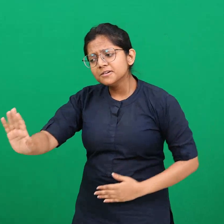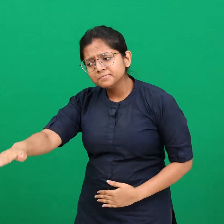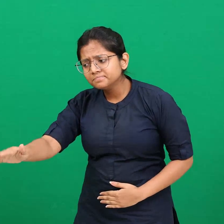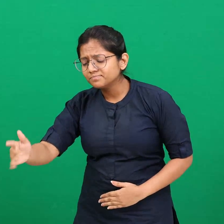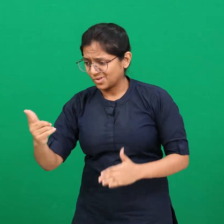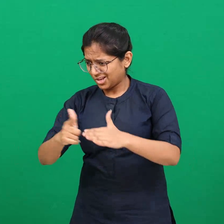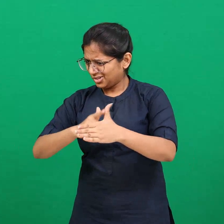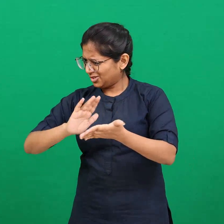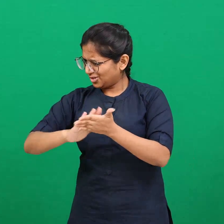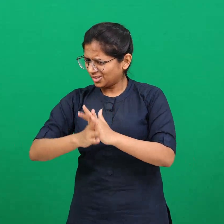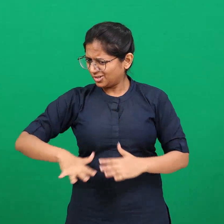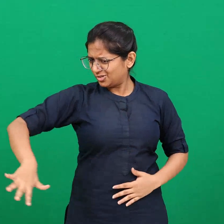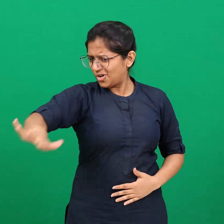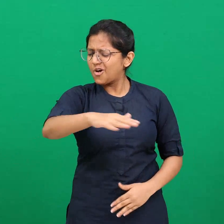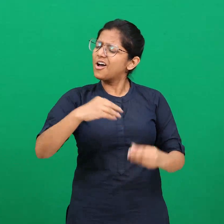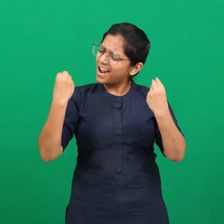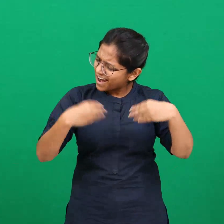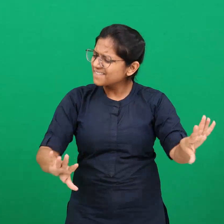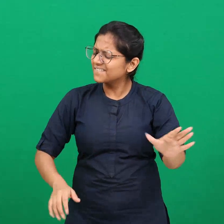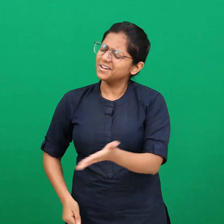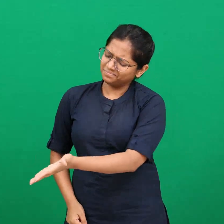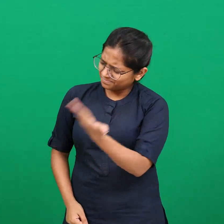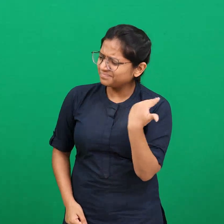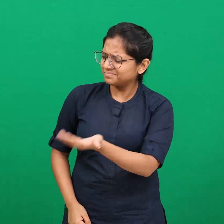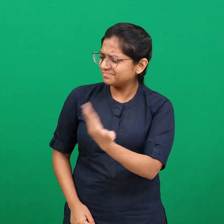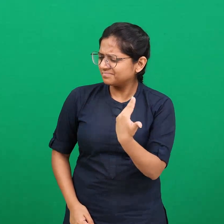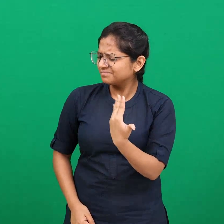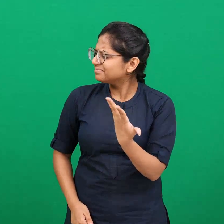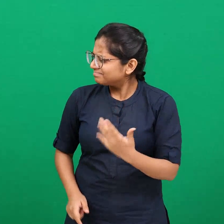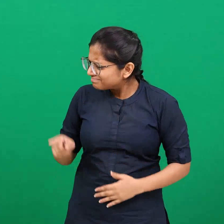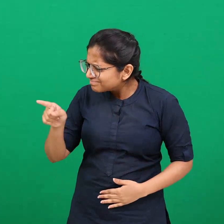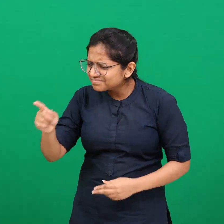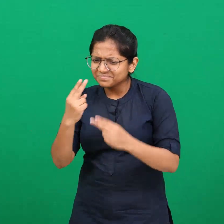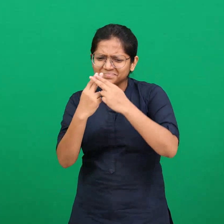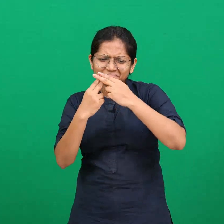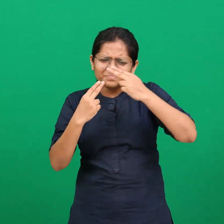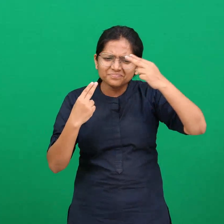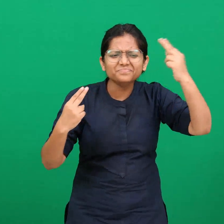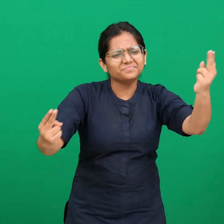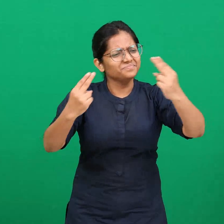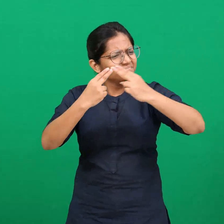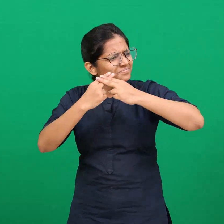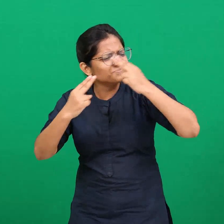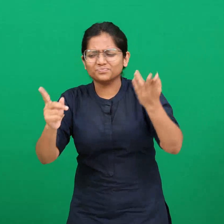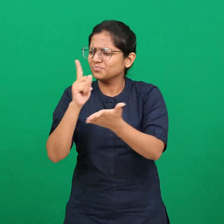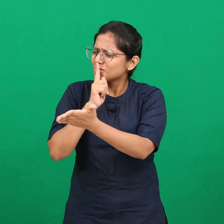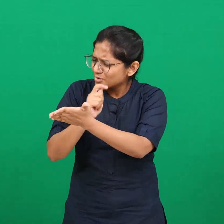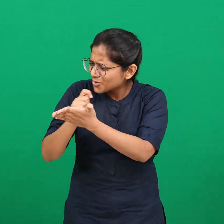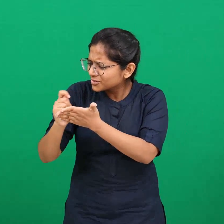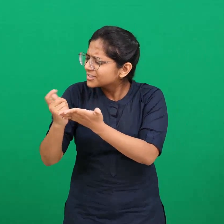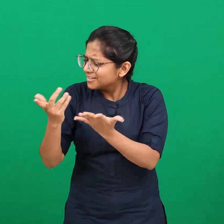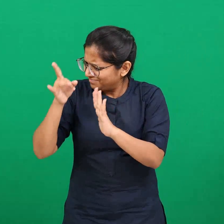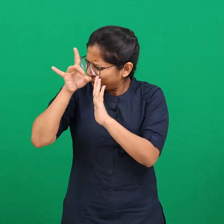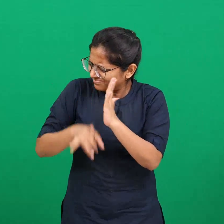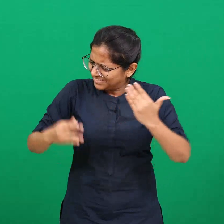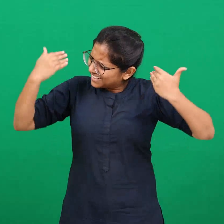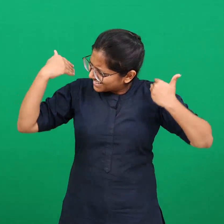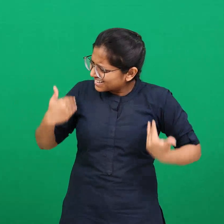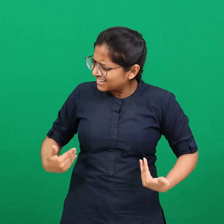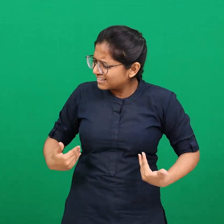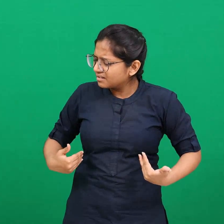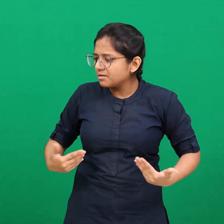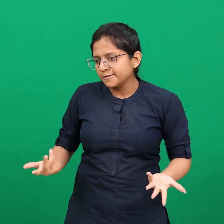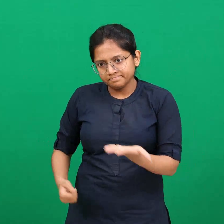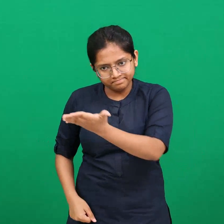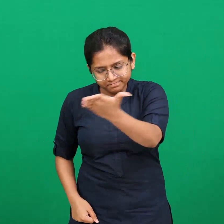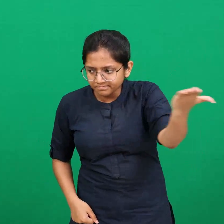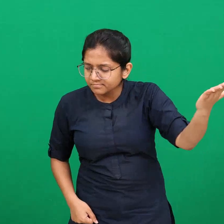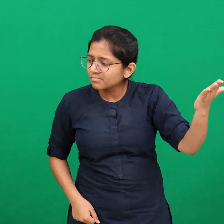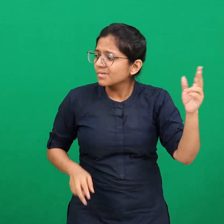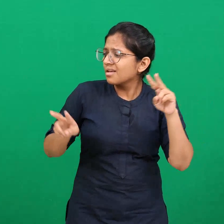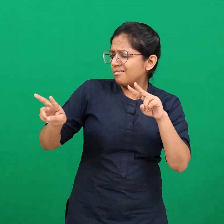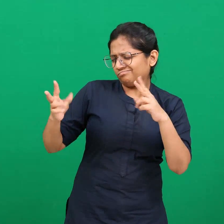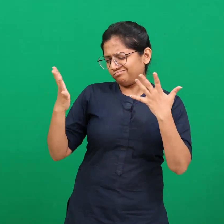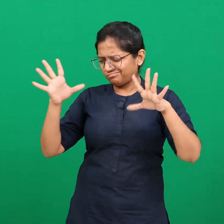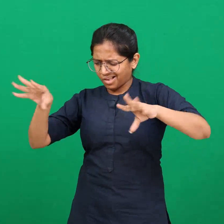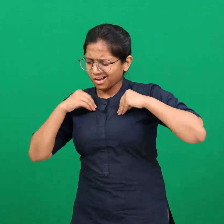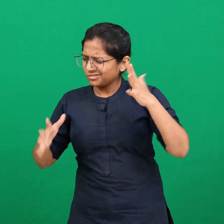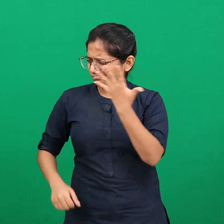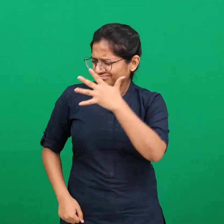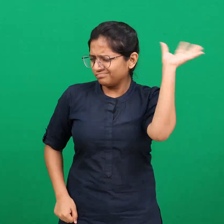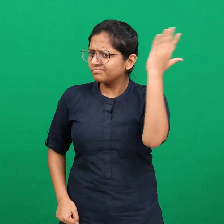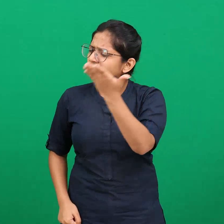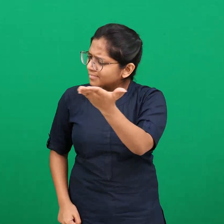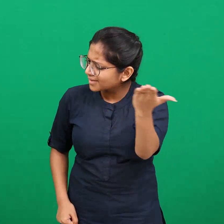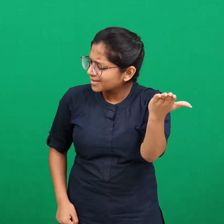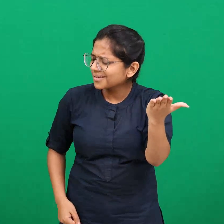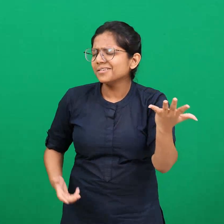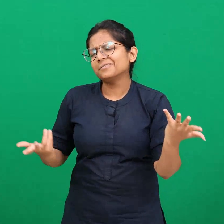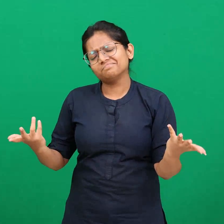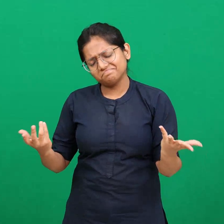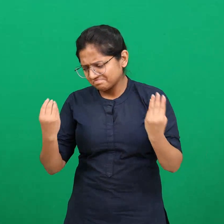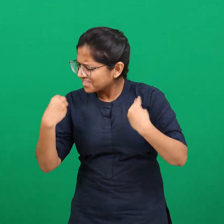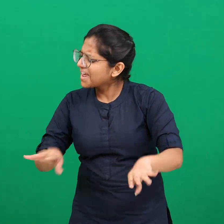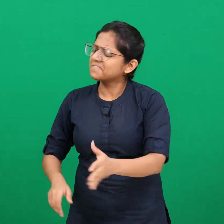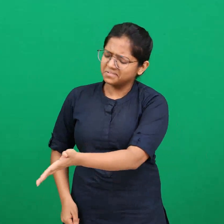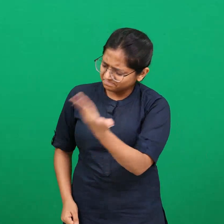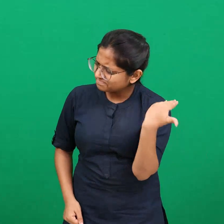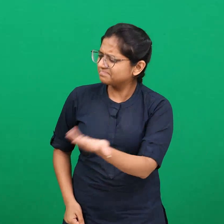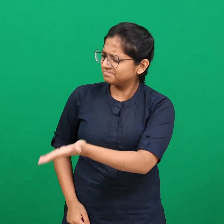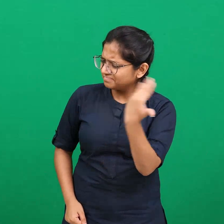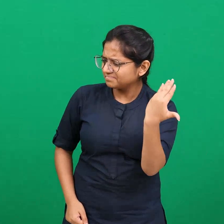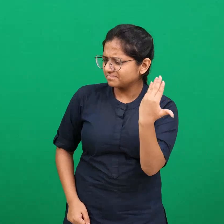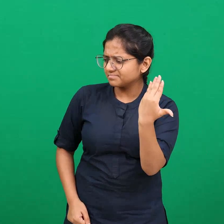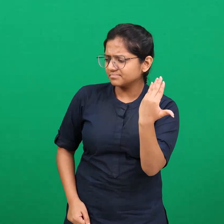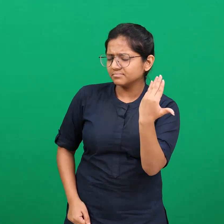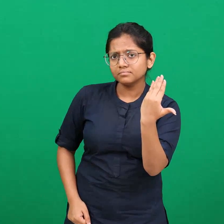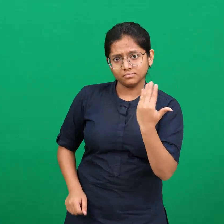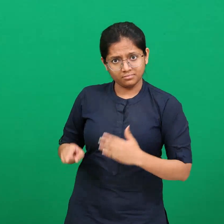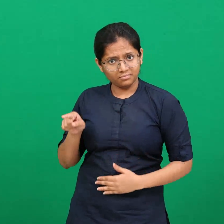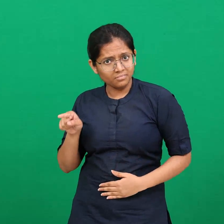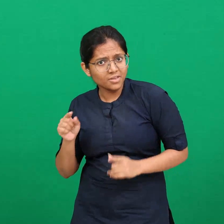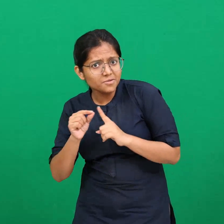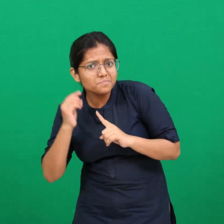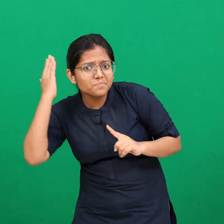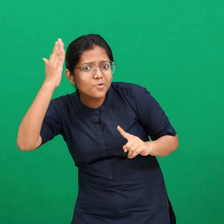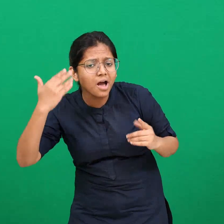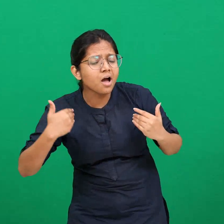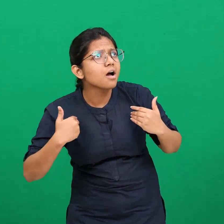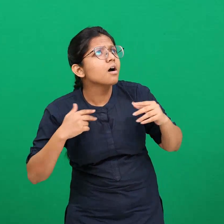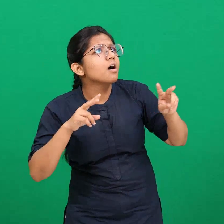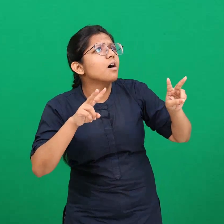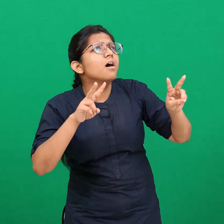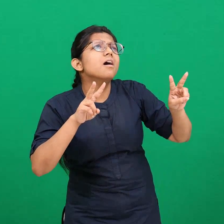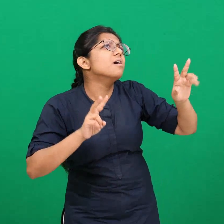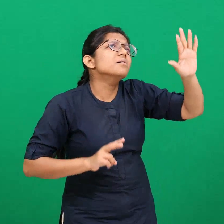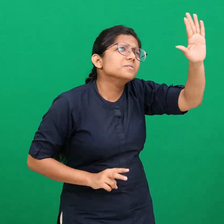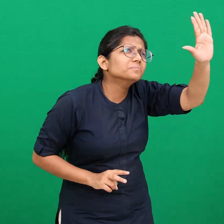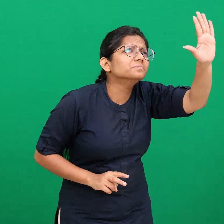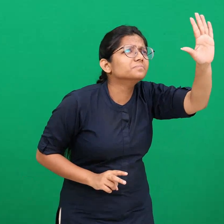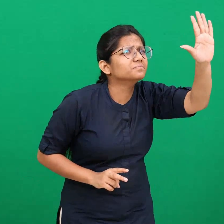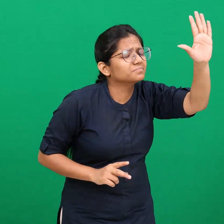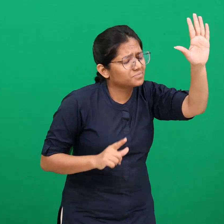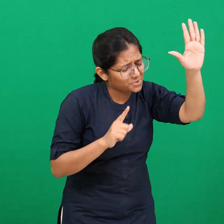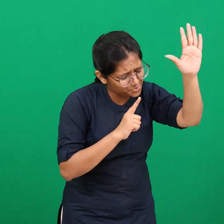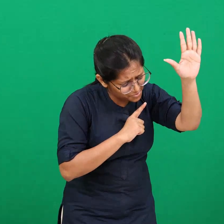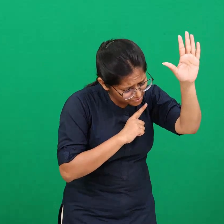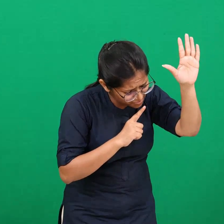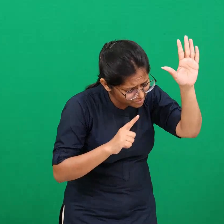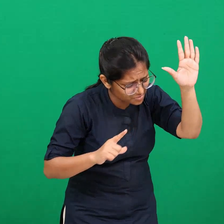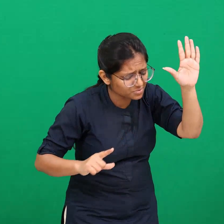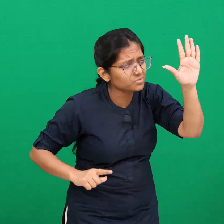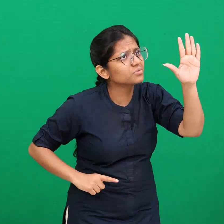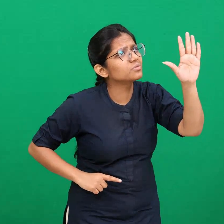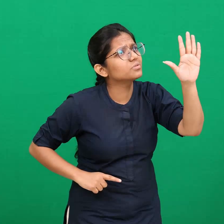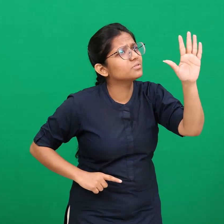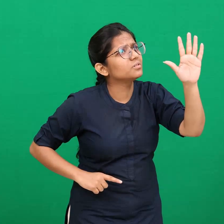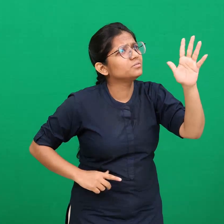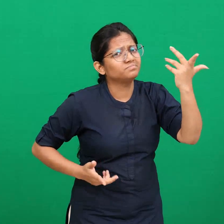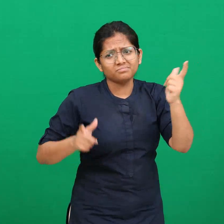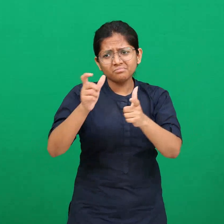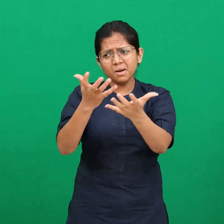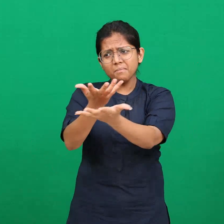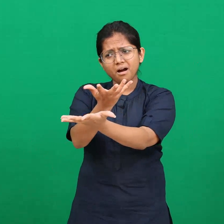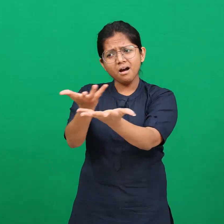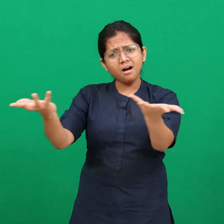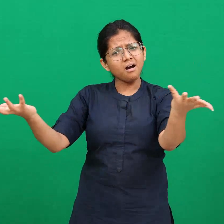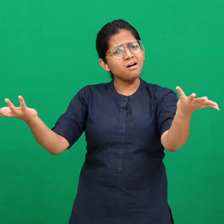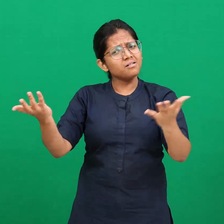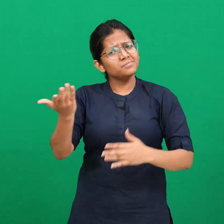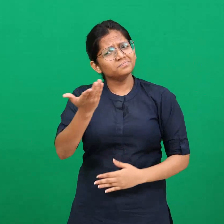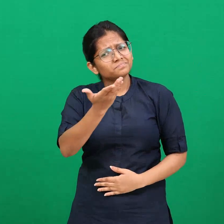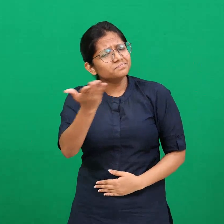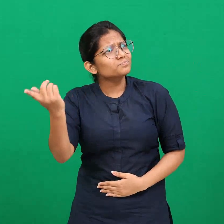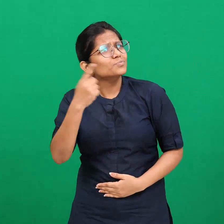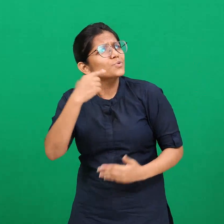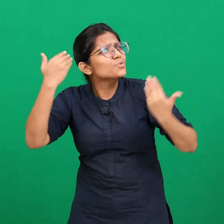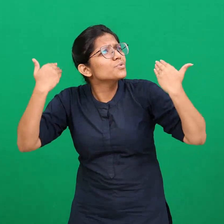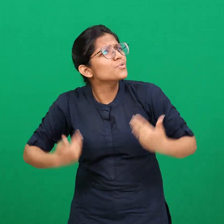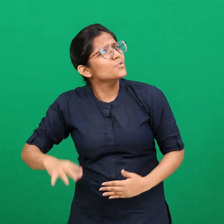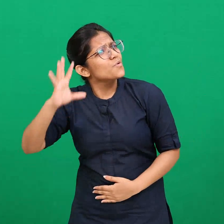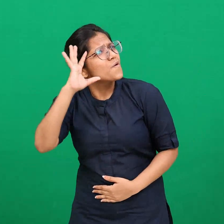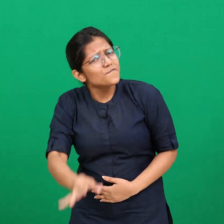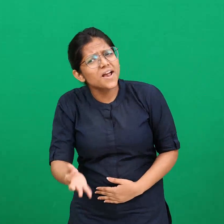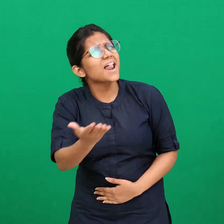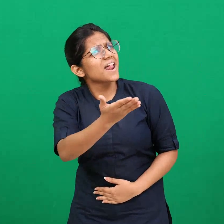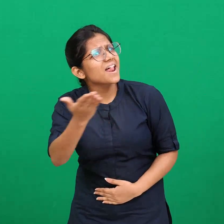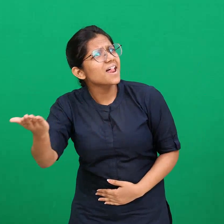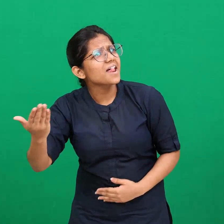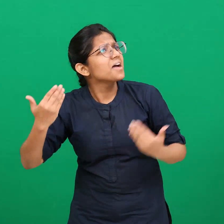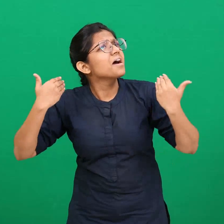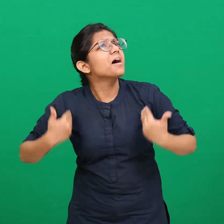Leave Jerusalem quickly, because the people here will not accept your testimony about Me.'